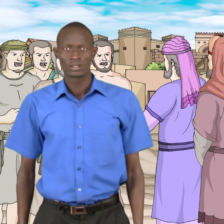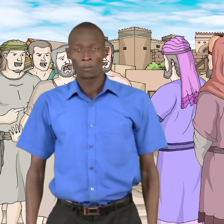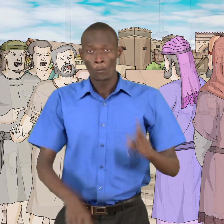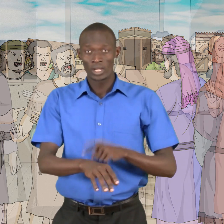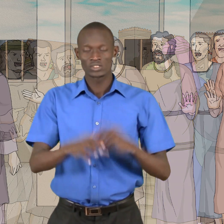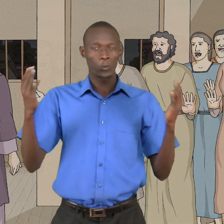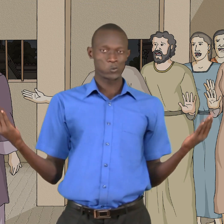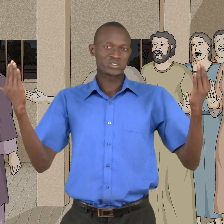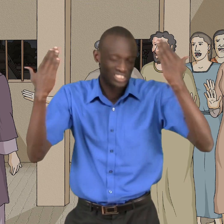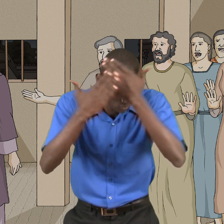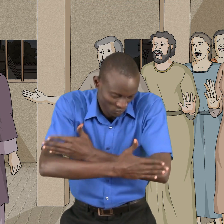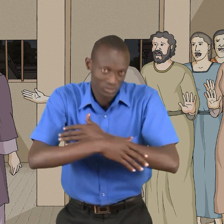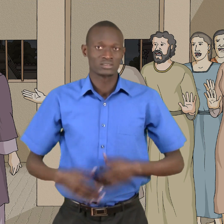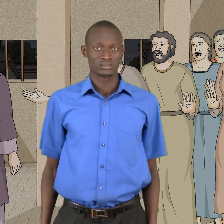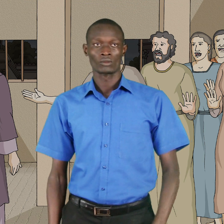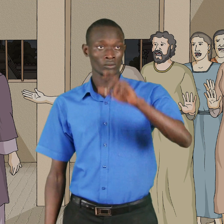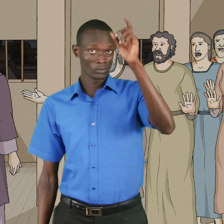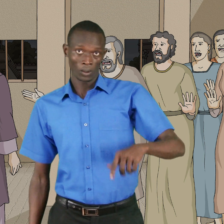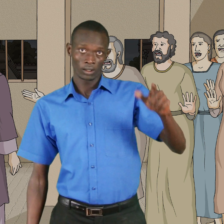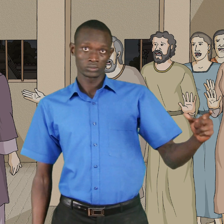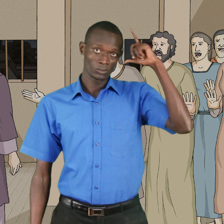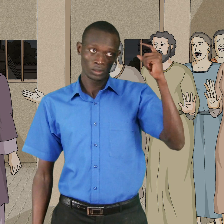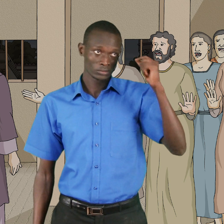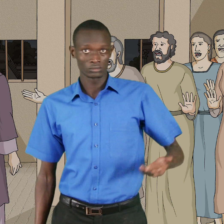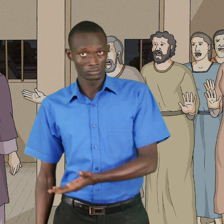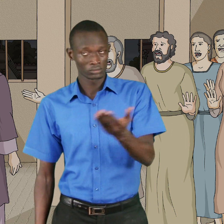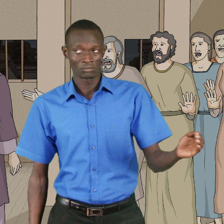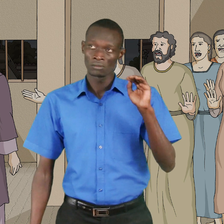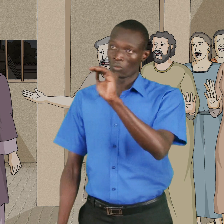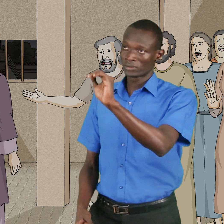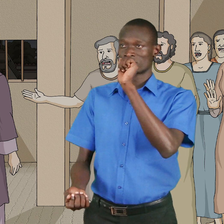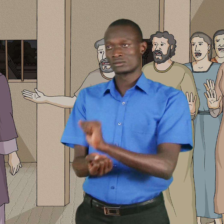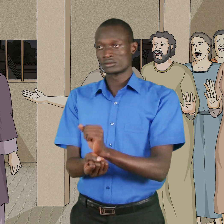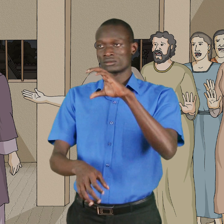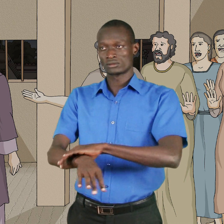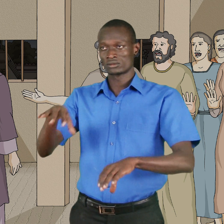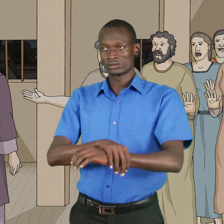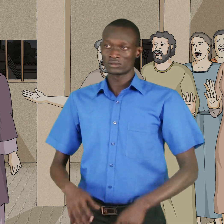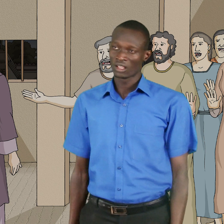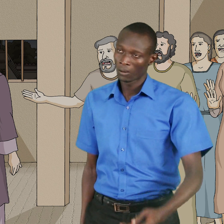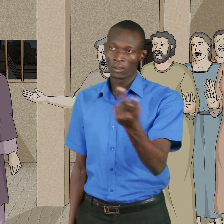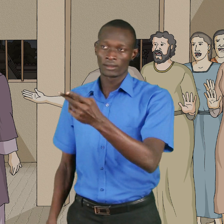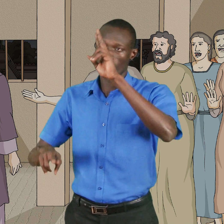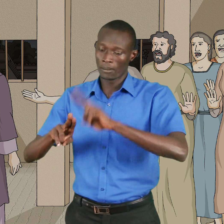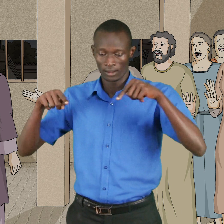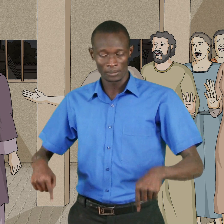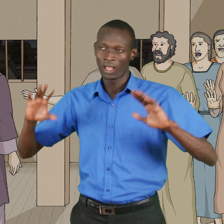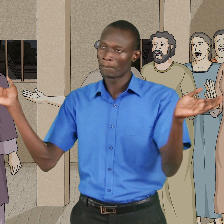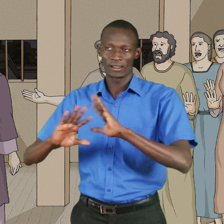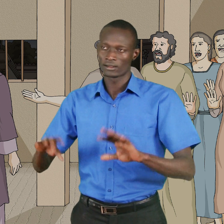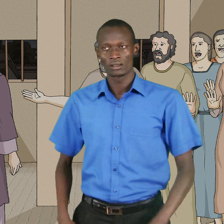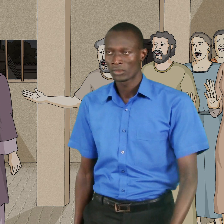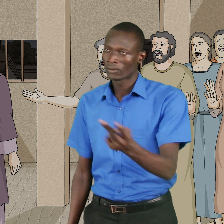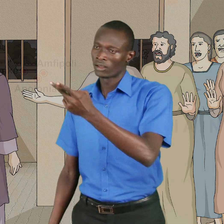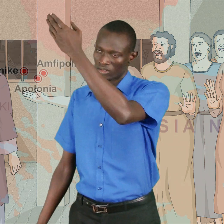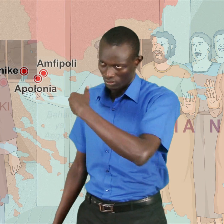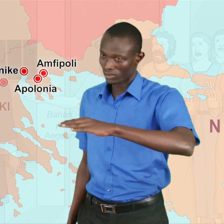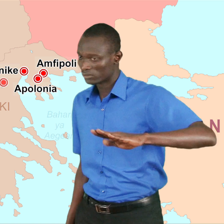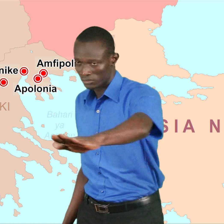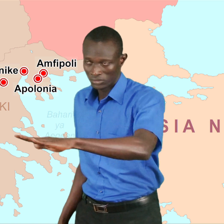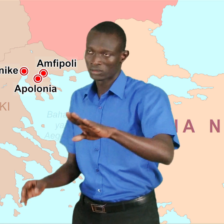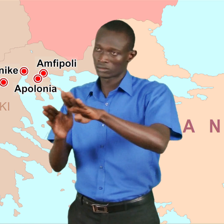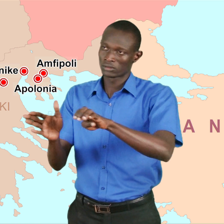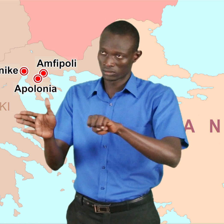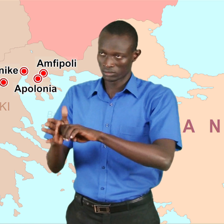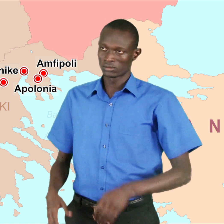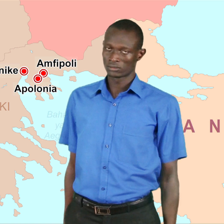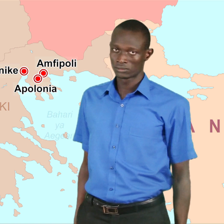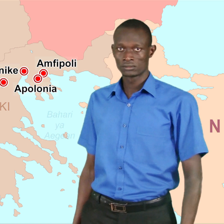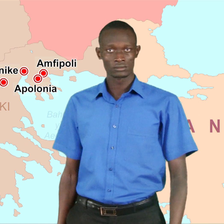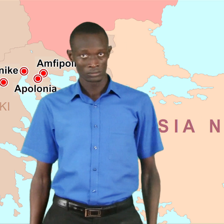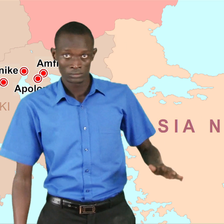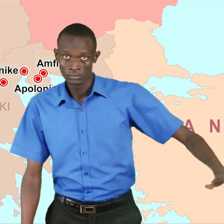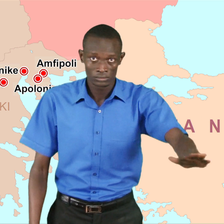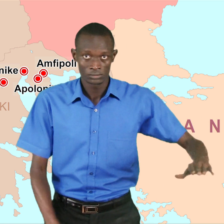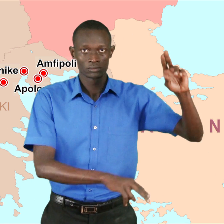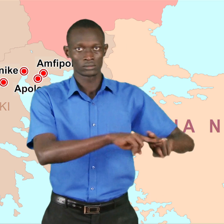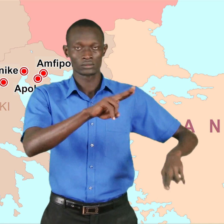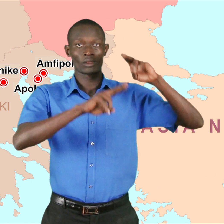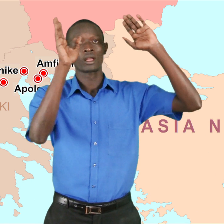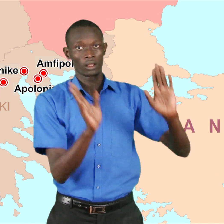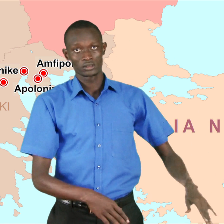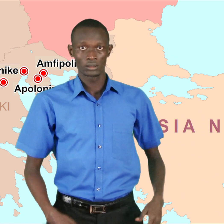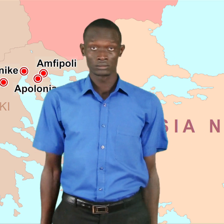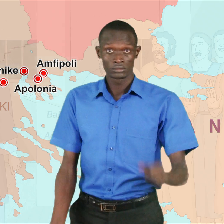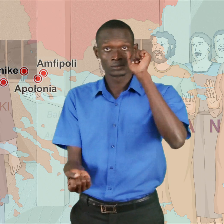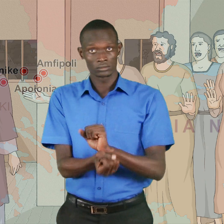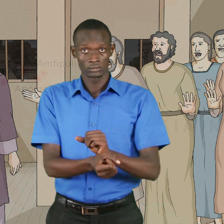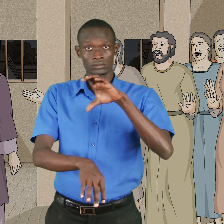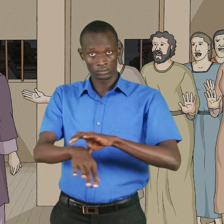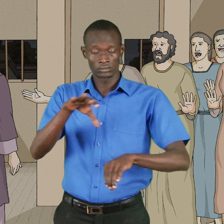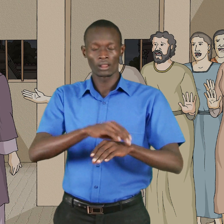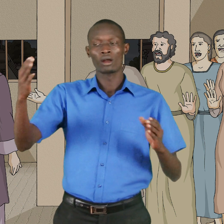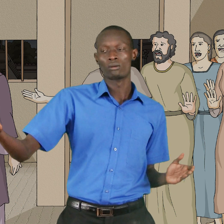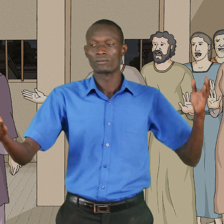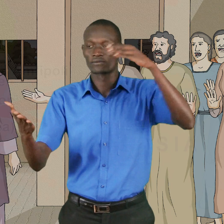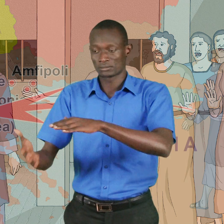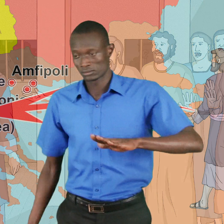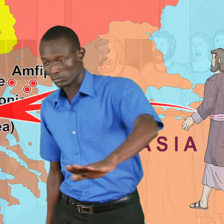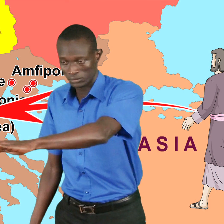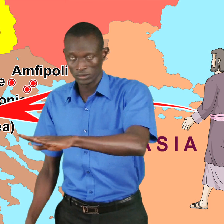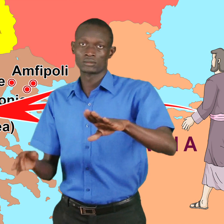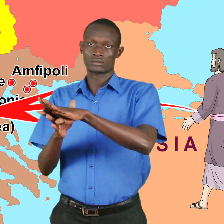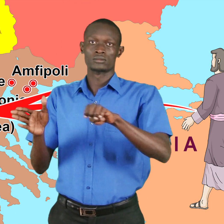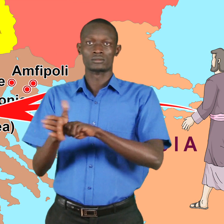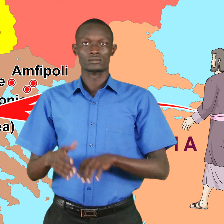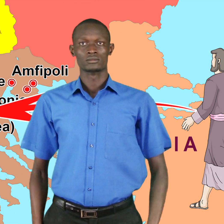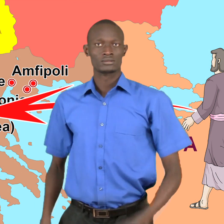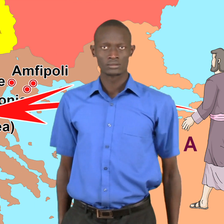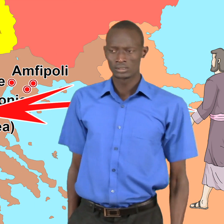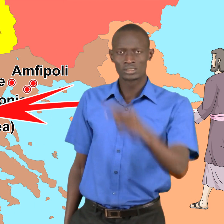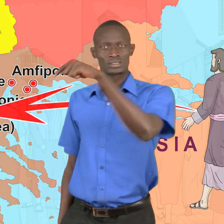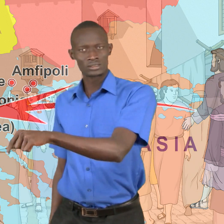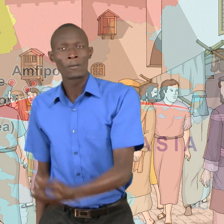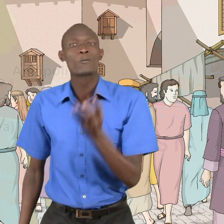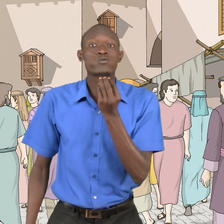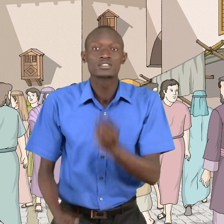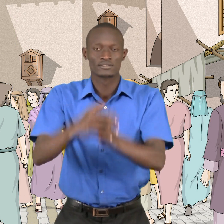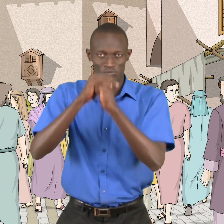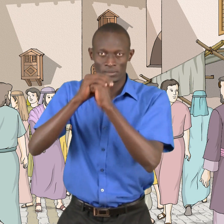As soon as night had fallen, the brothers sent Paul and Silas away to Berea.